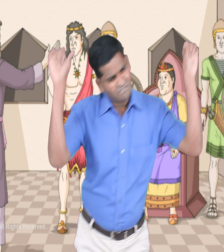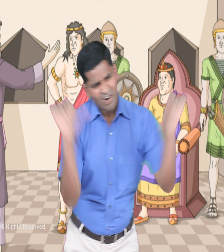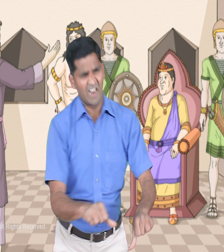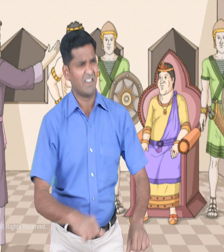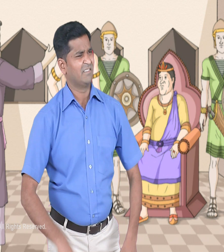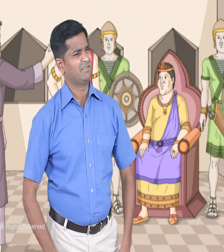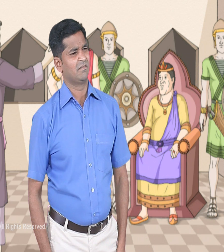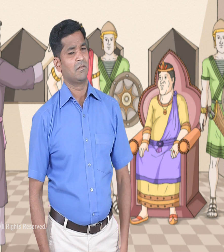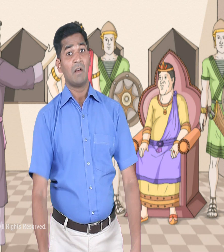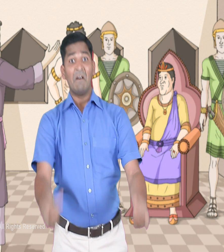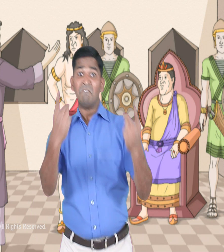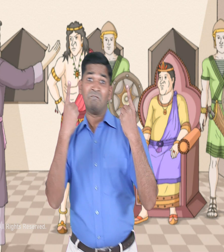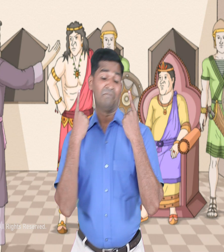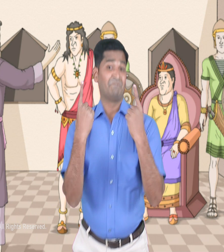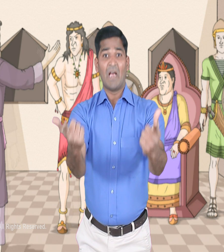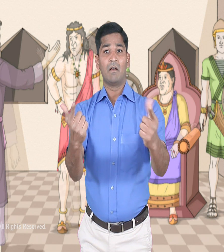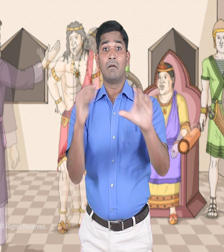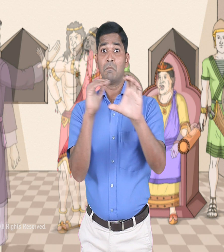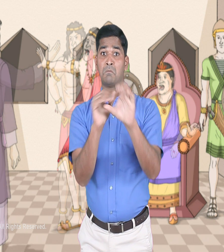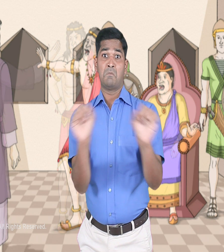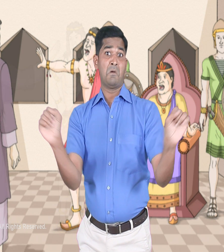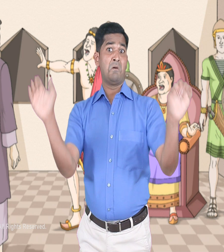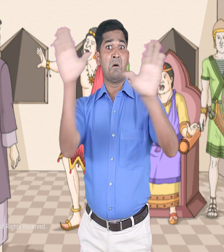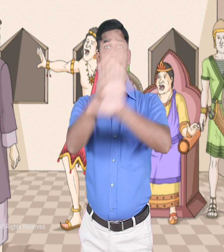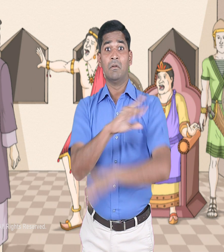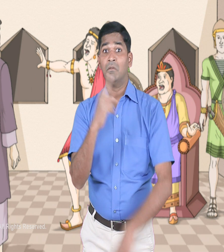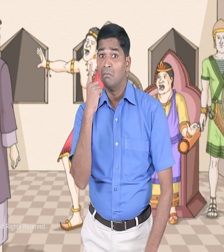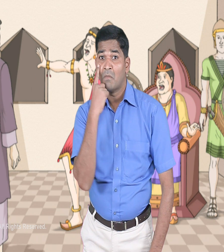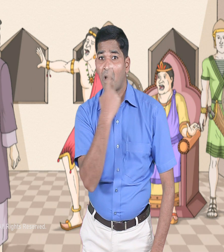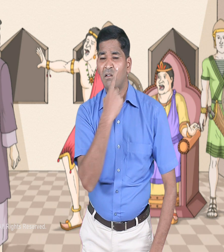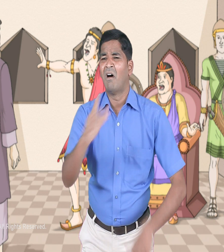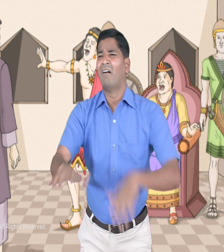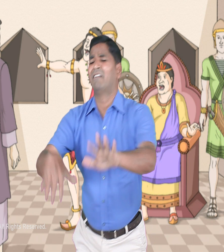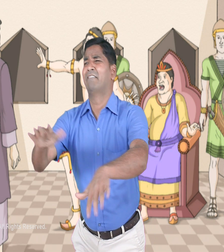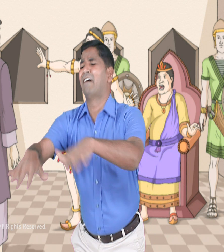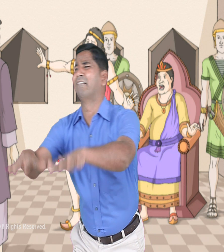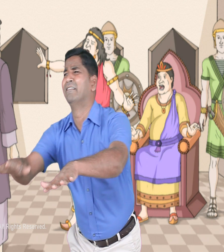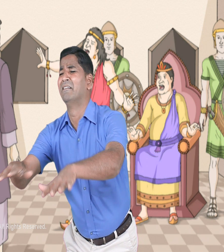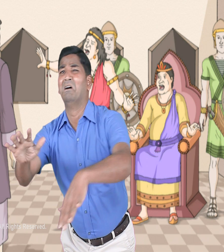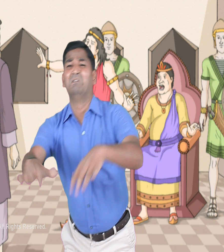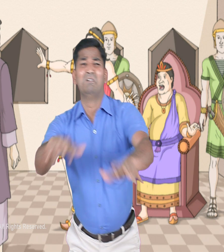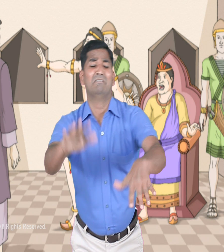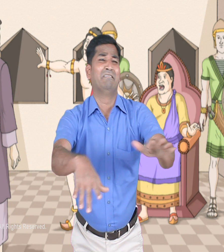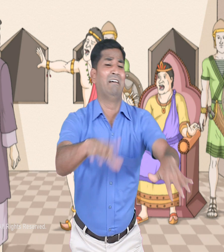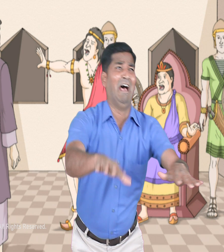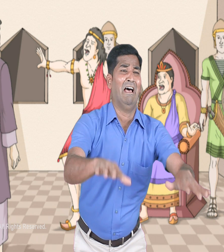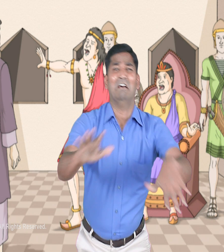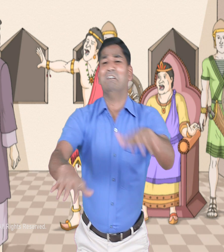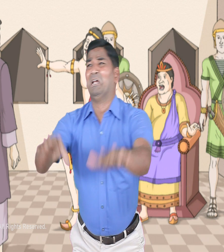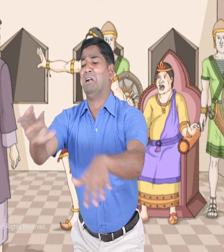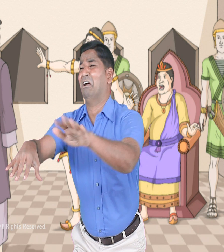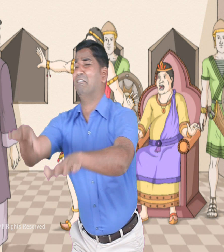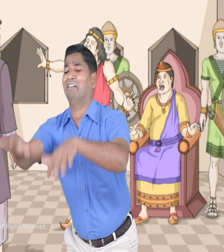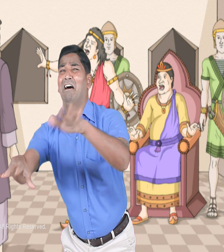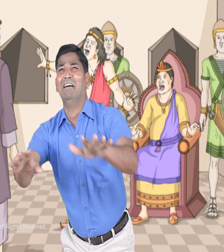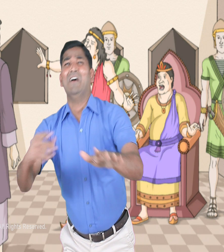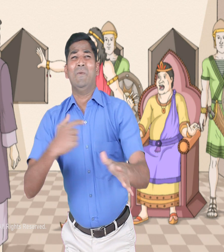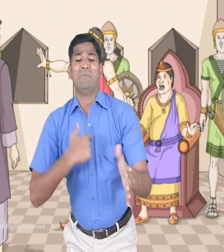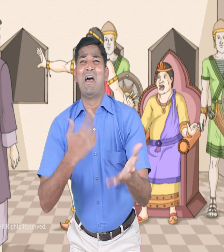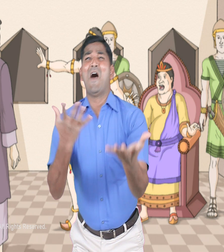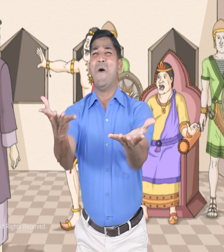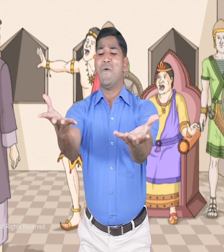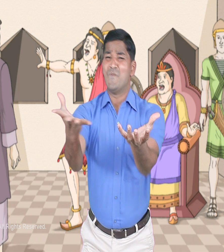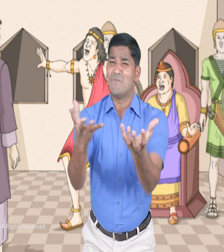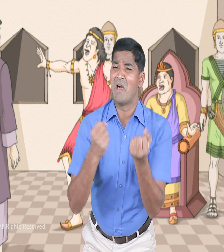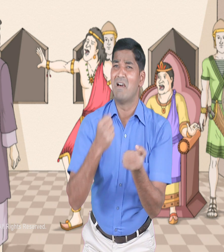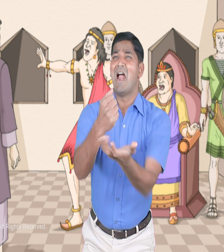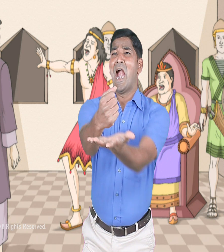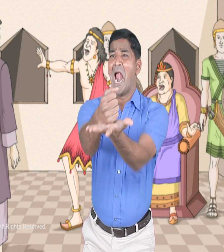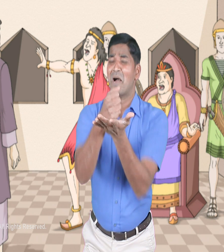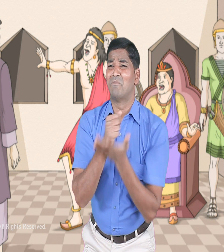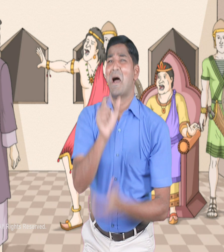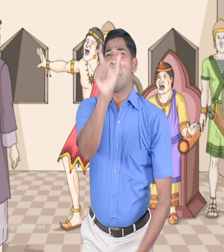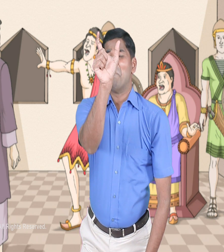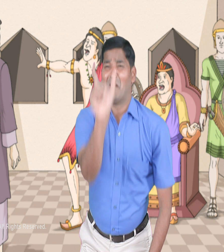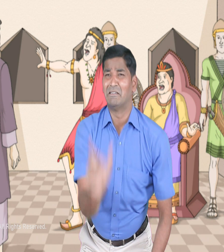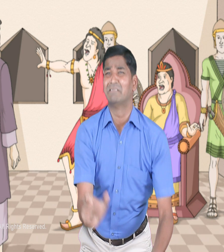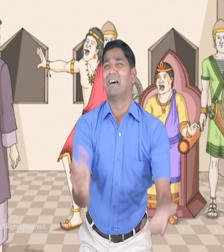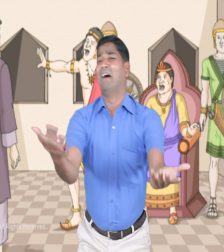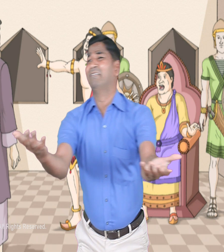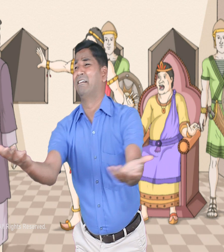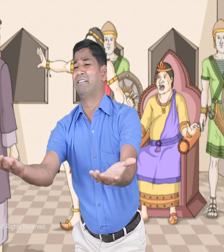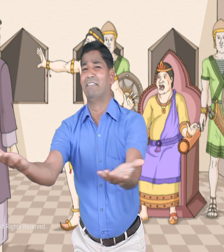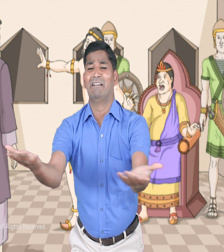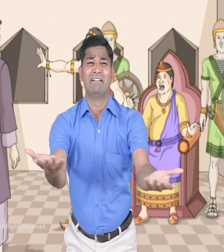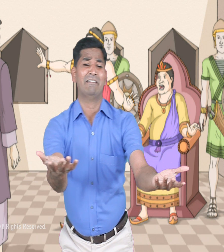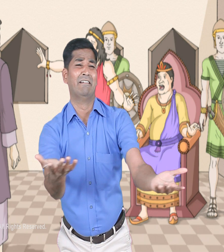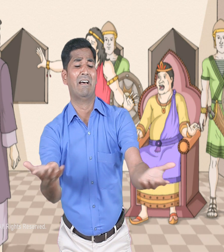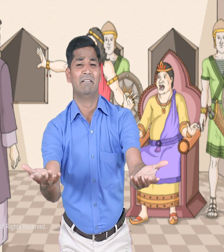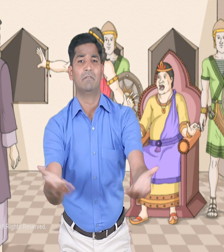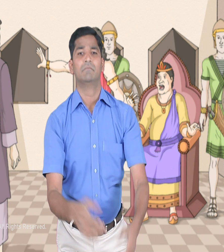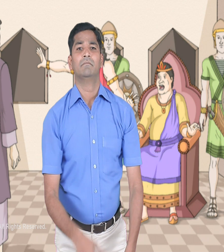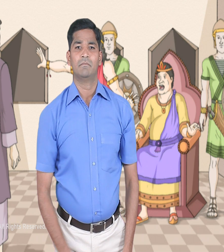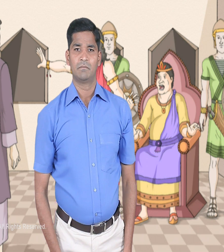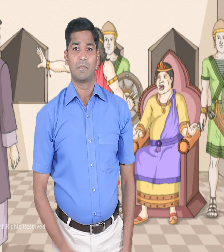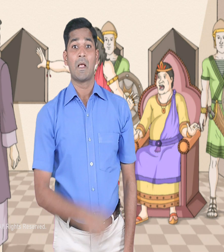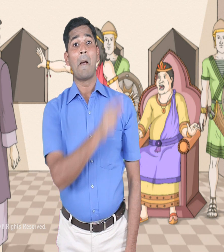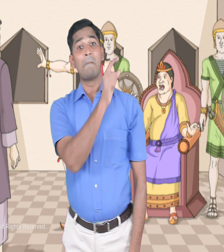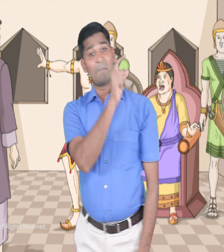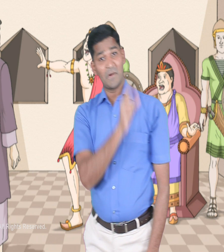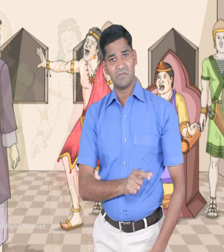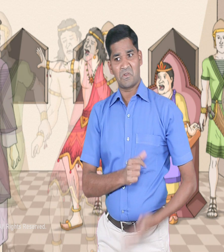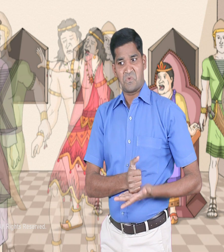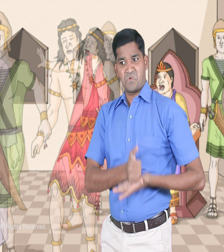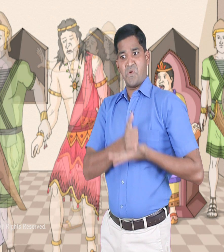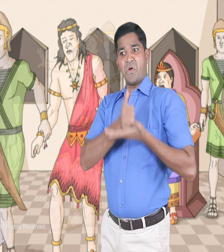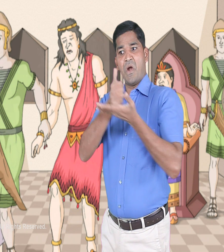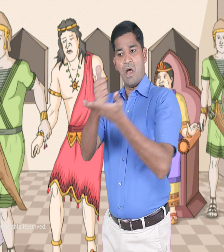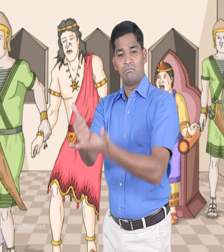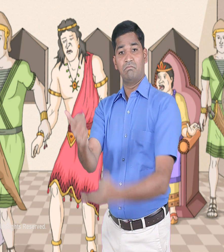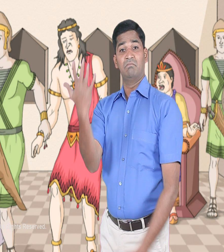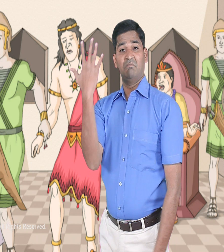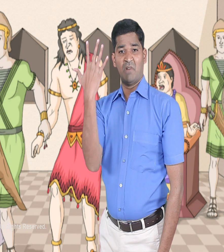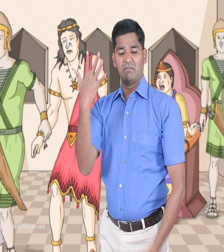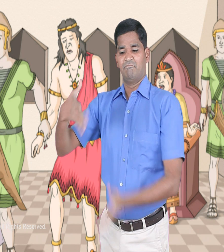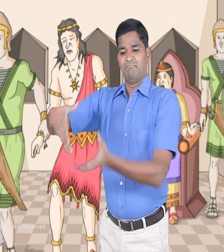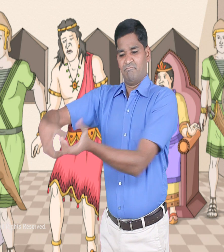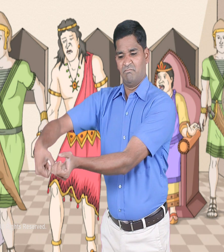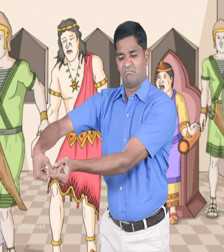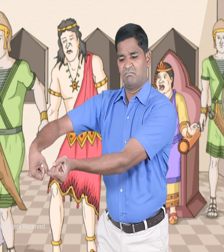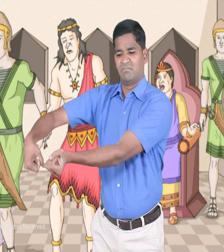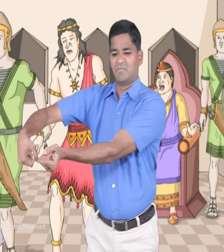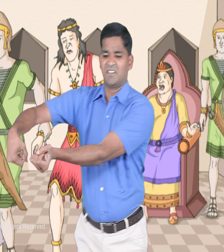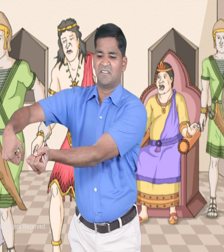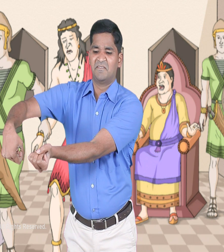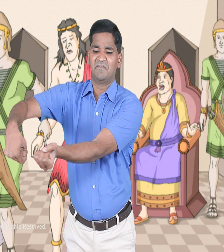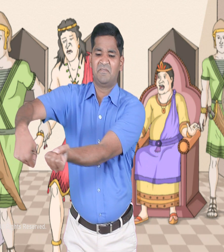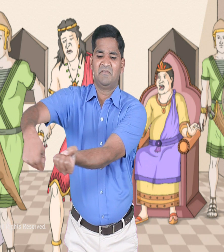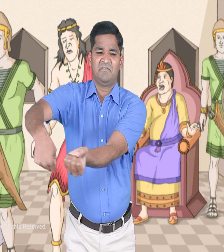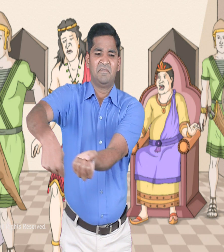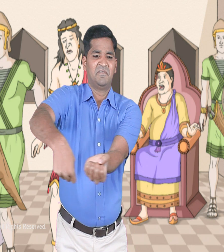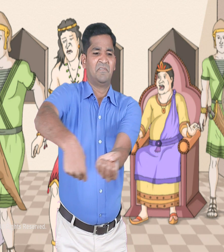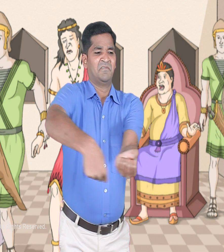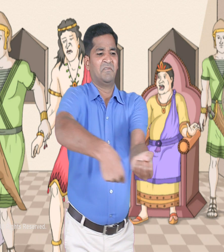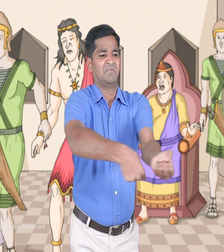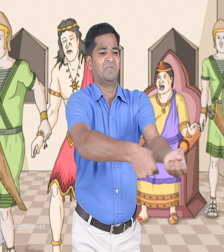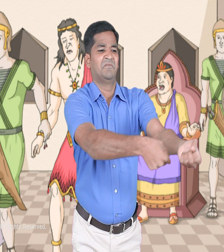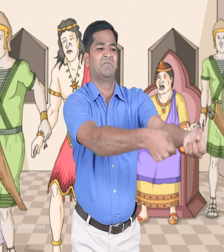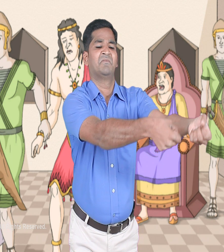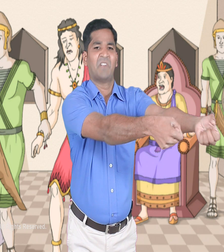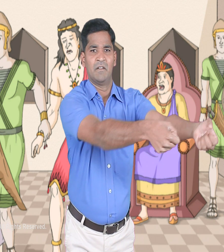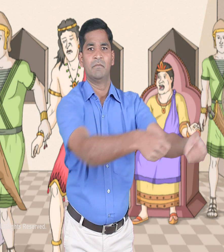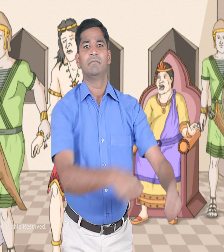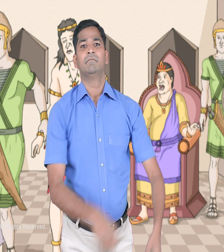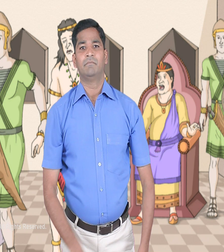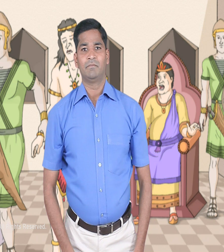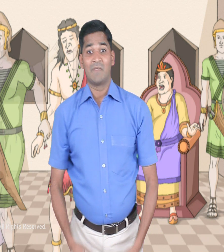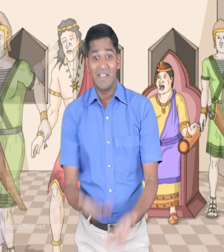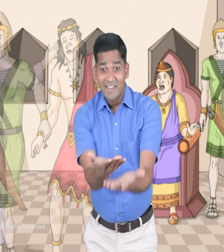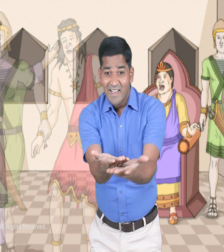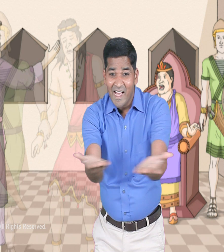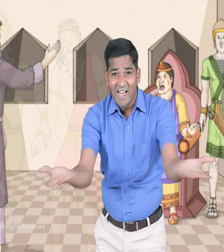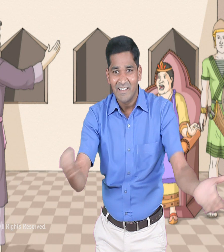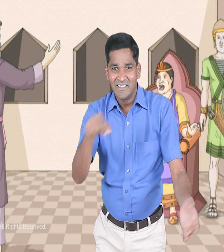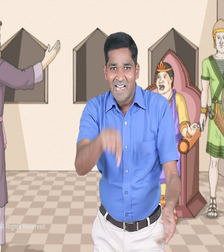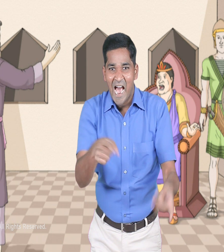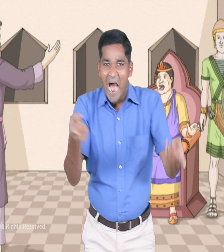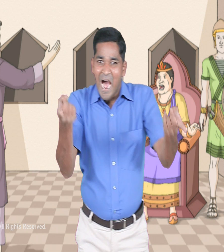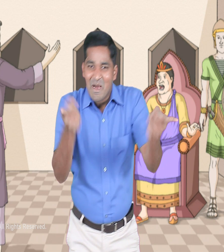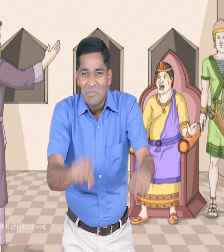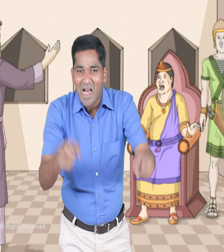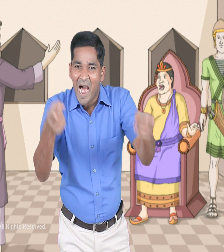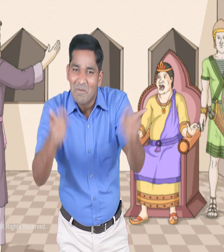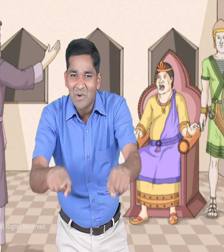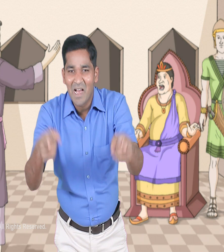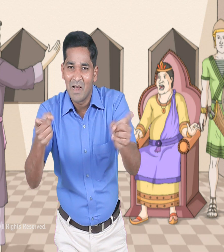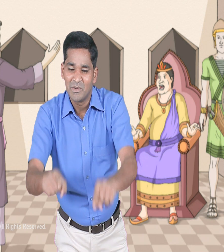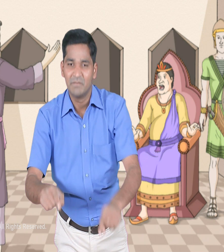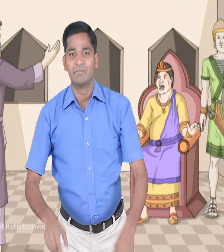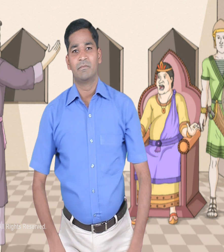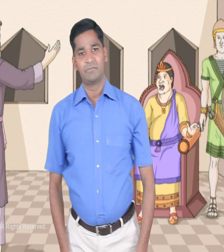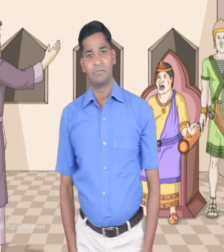Immediately mist and darkness came over him, and he groped about, seeking someone to lead him by the hand.